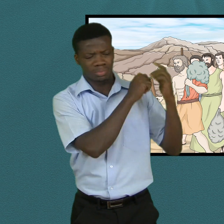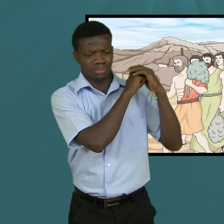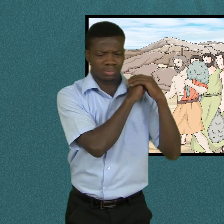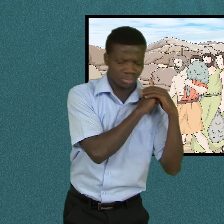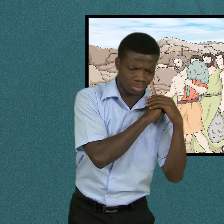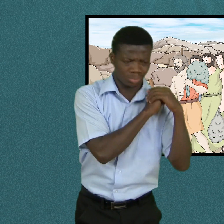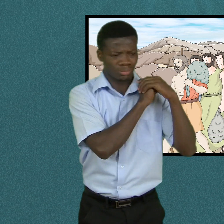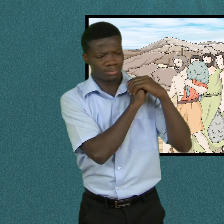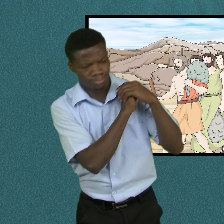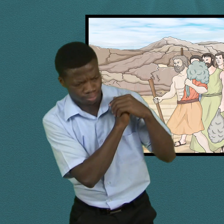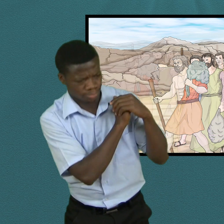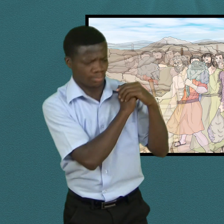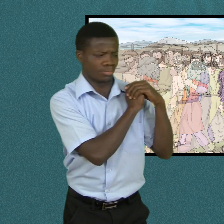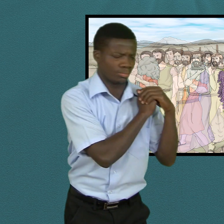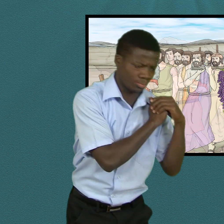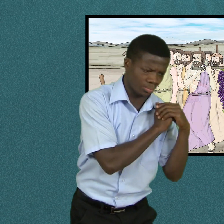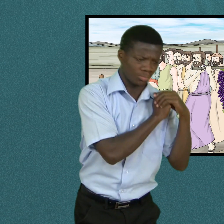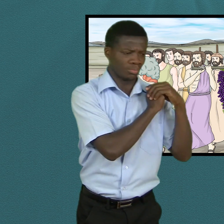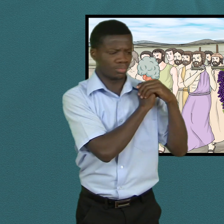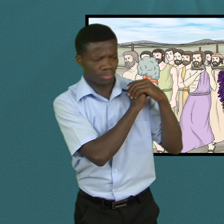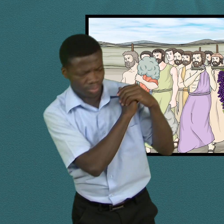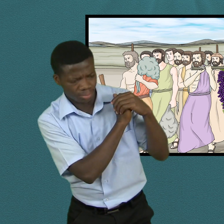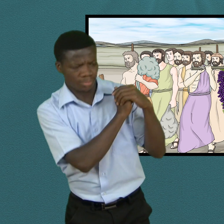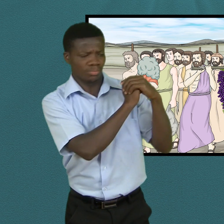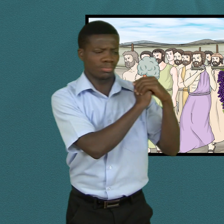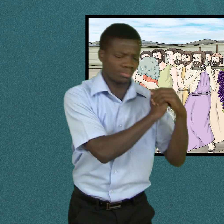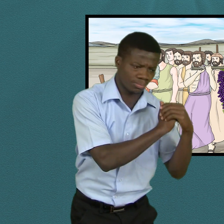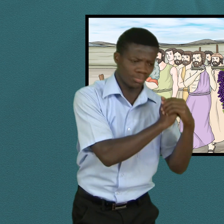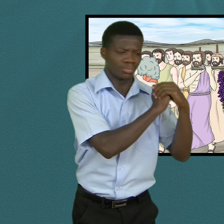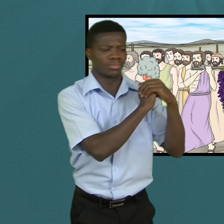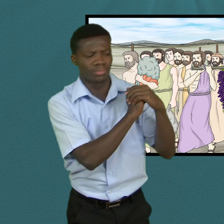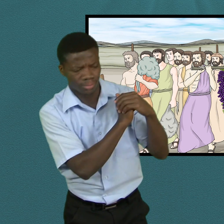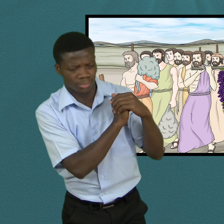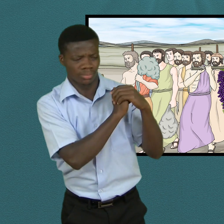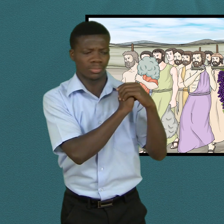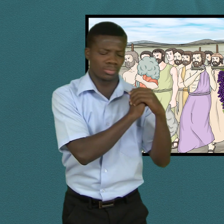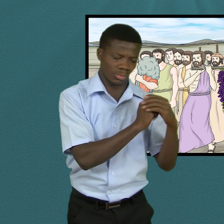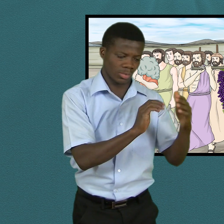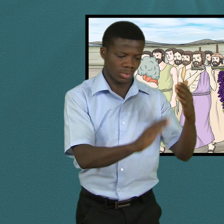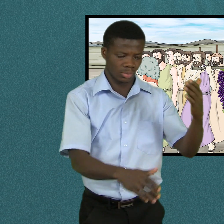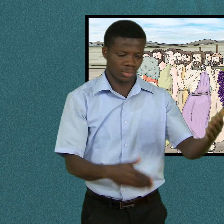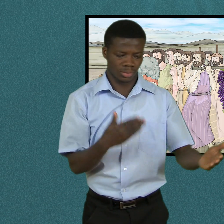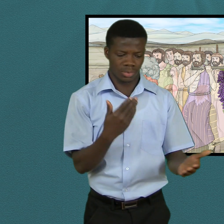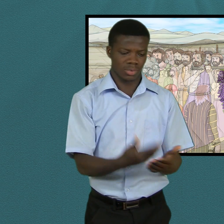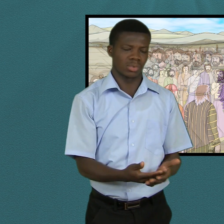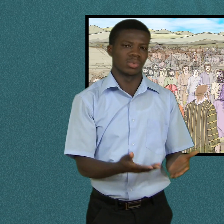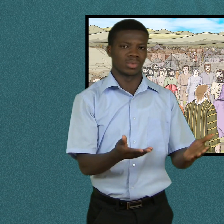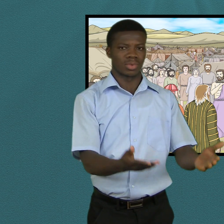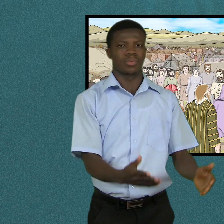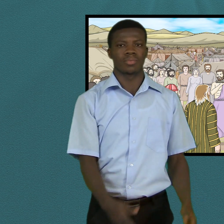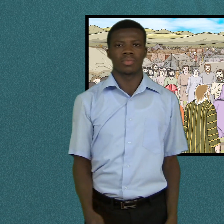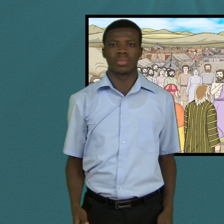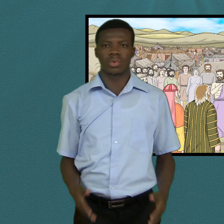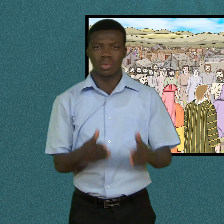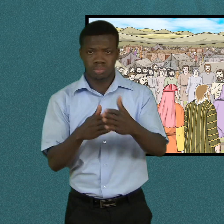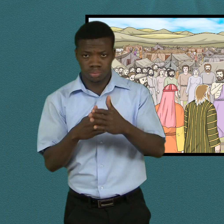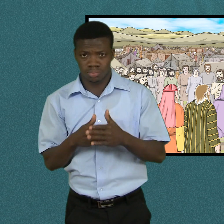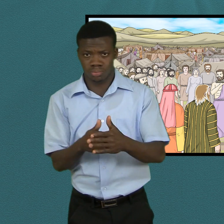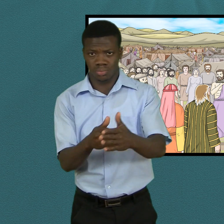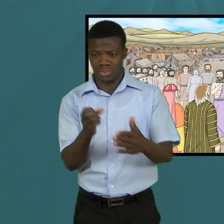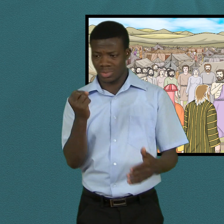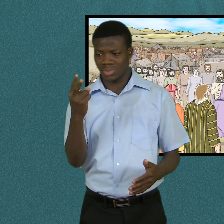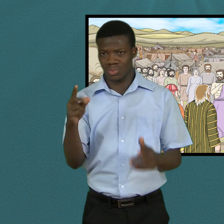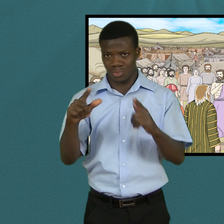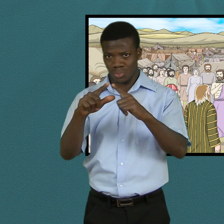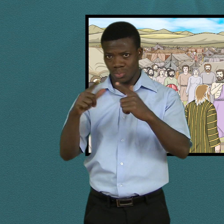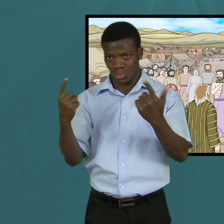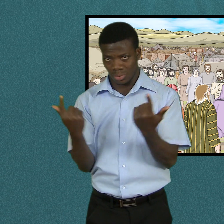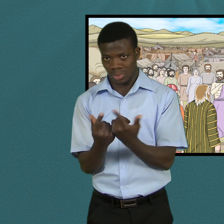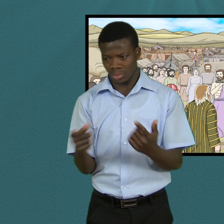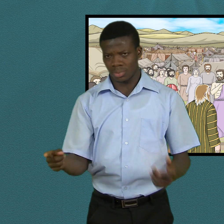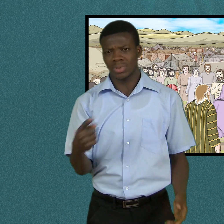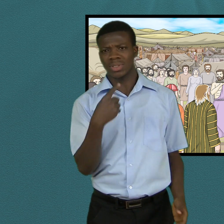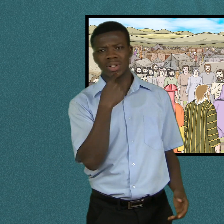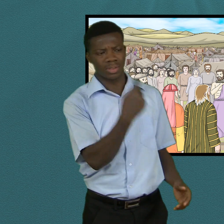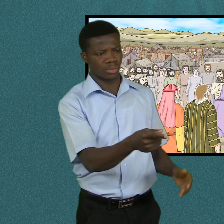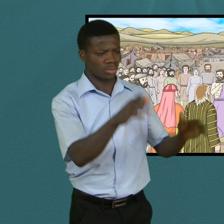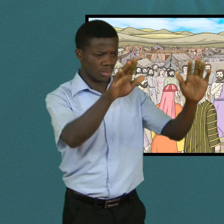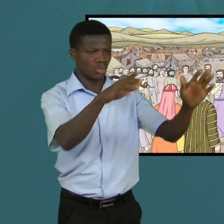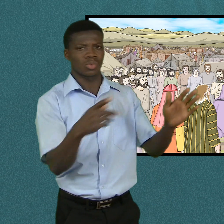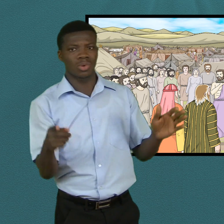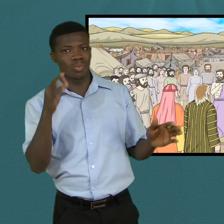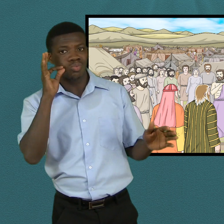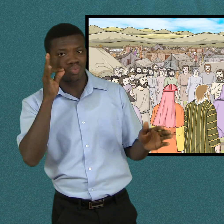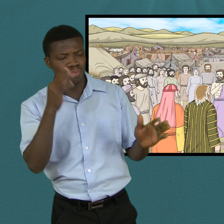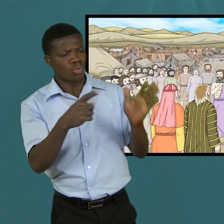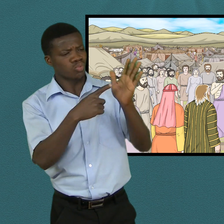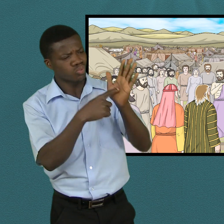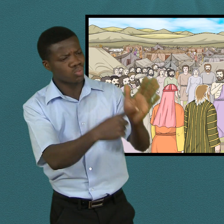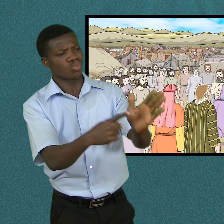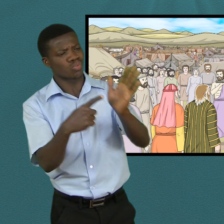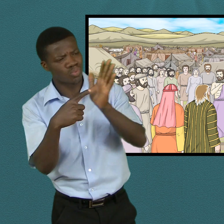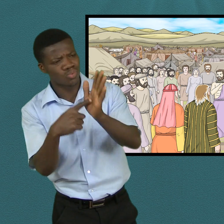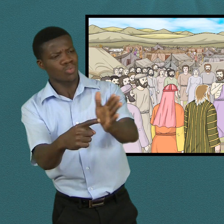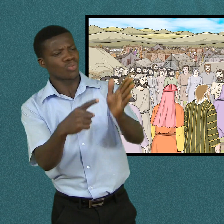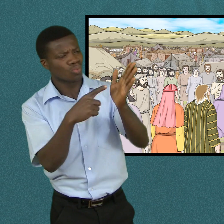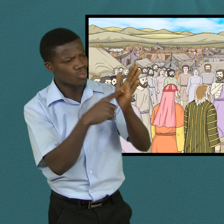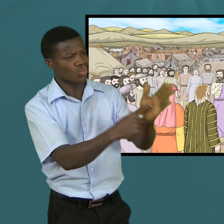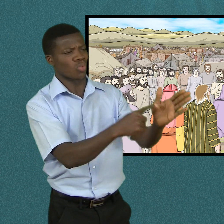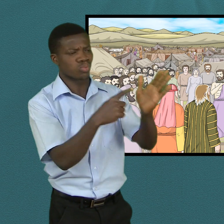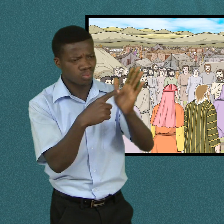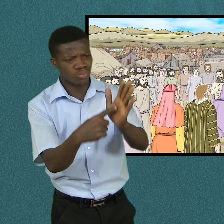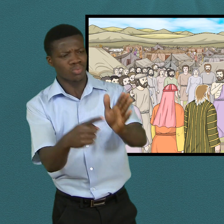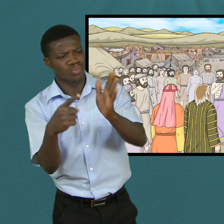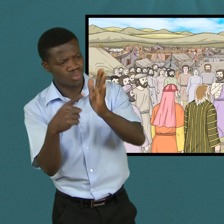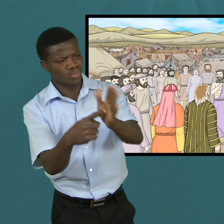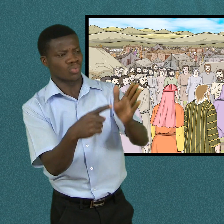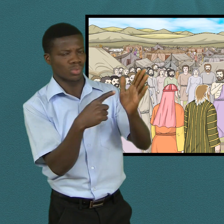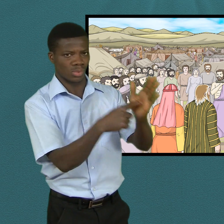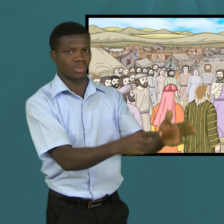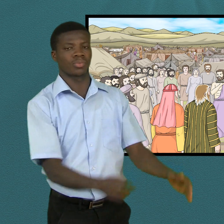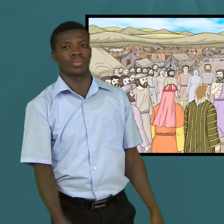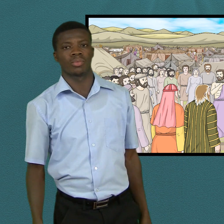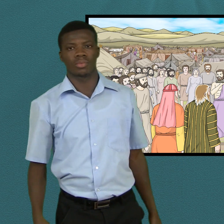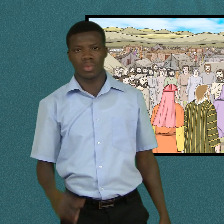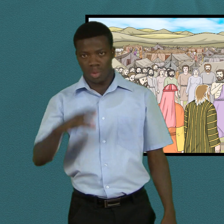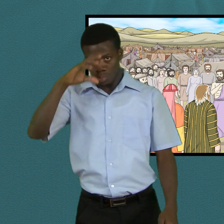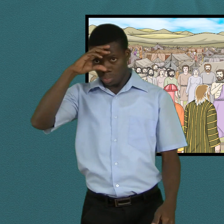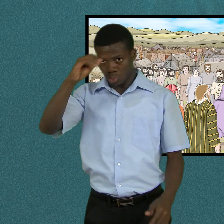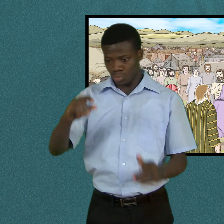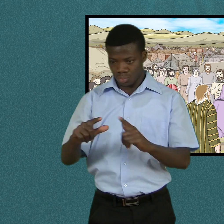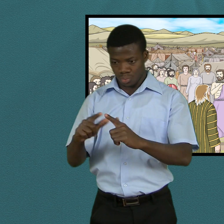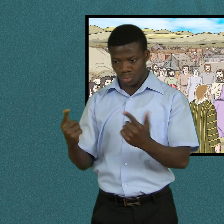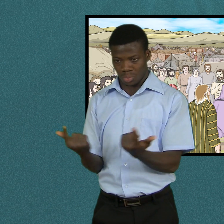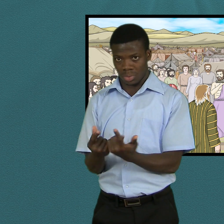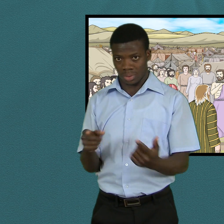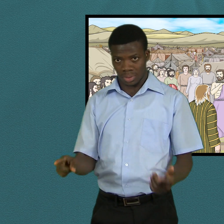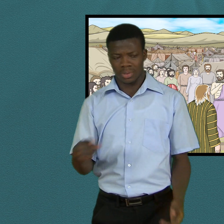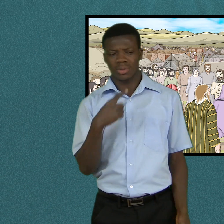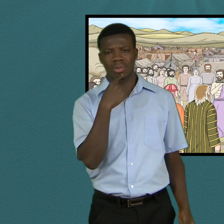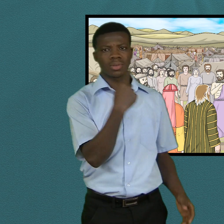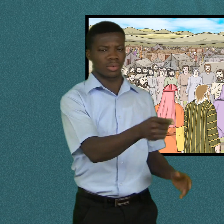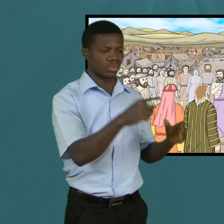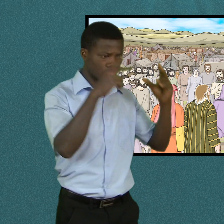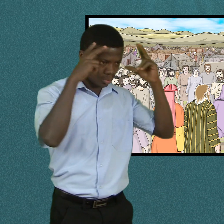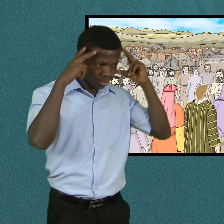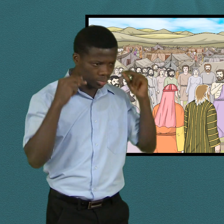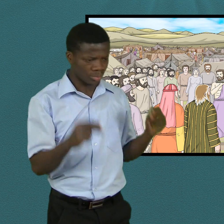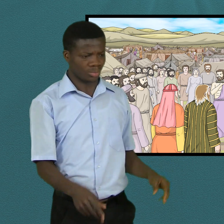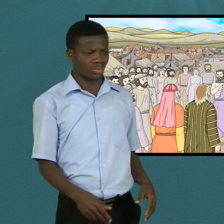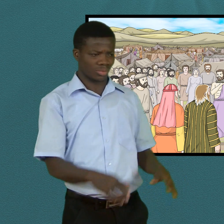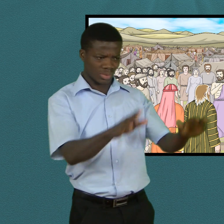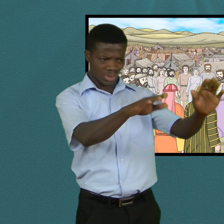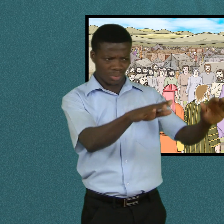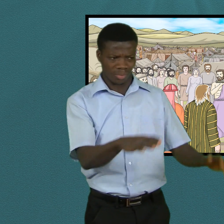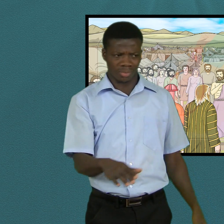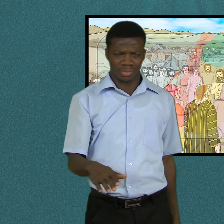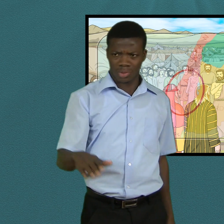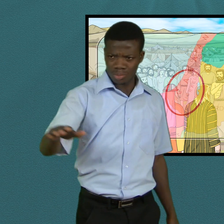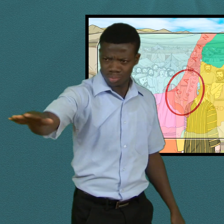They brought back a report for the whole congregation and showed them the fruit of the land.